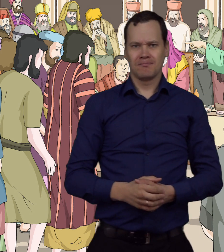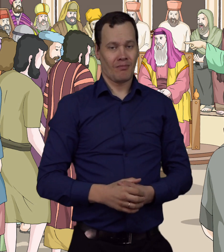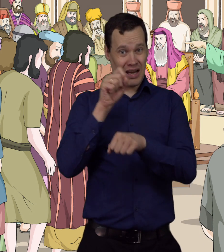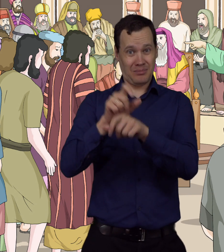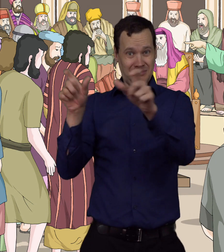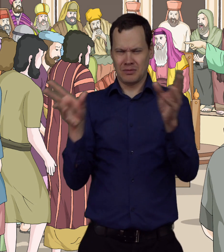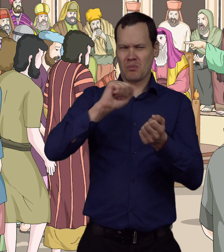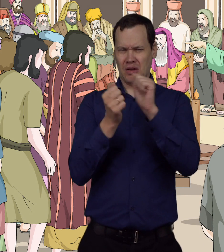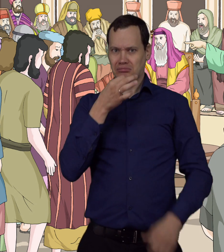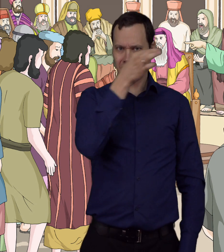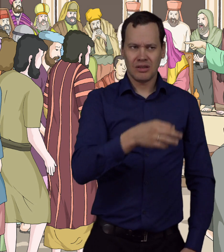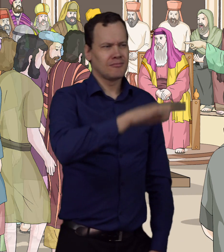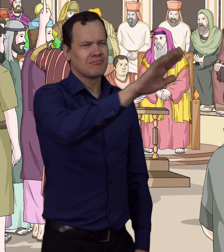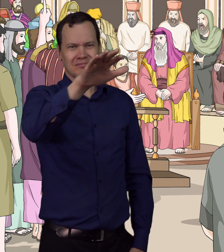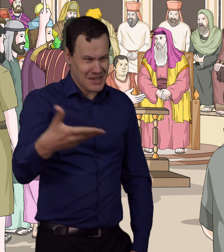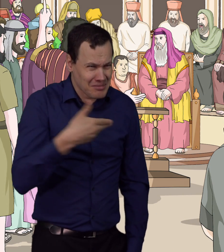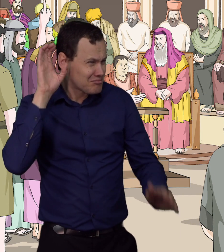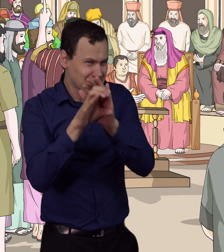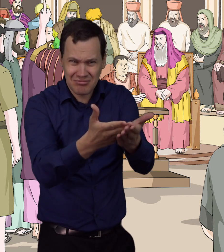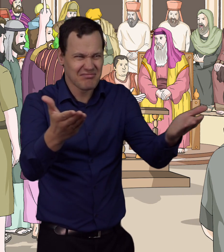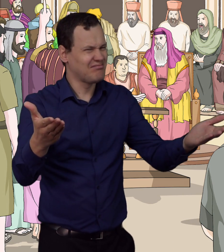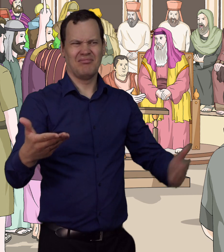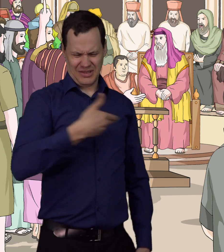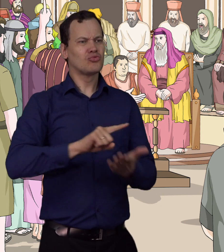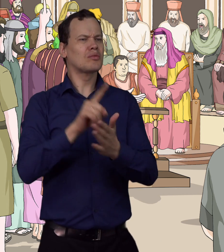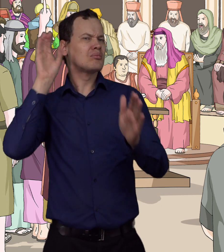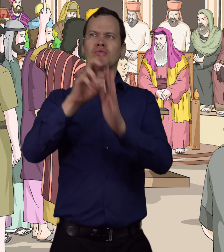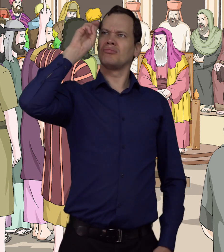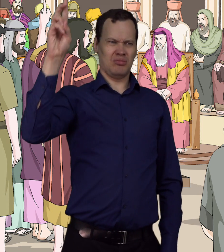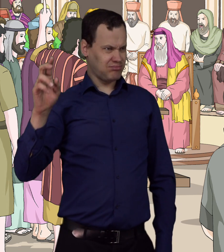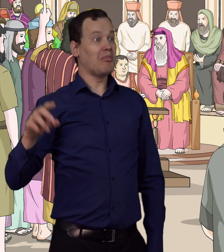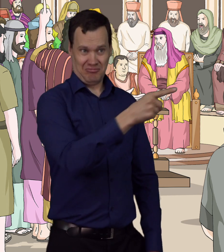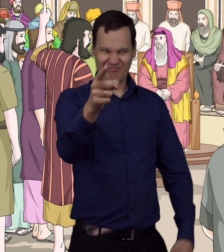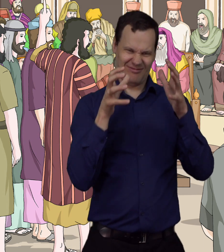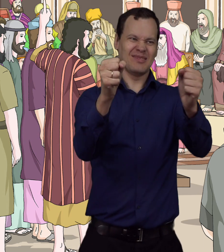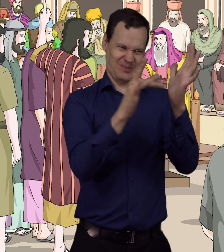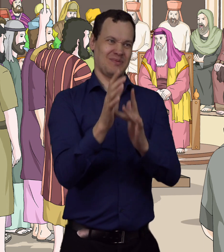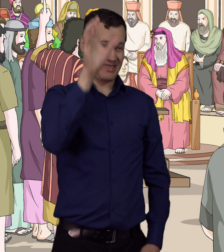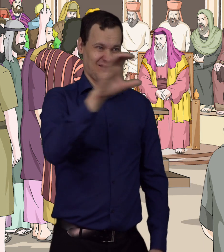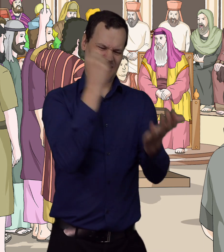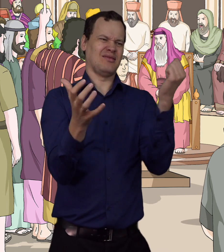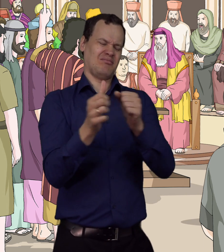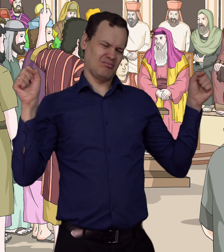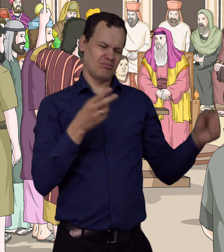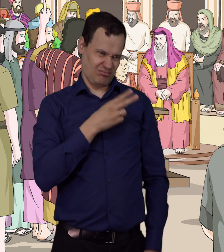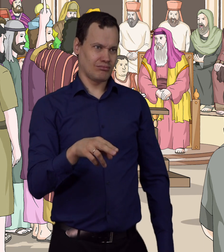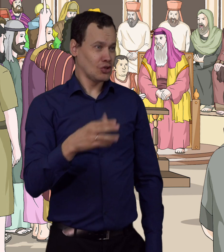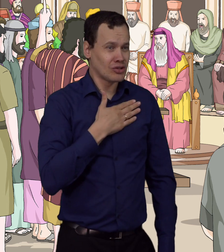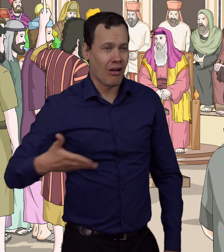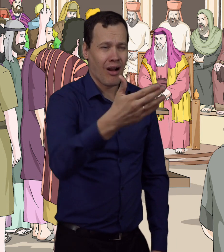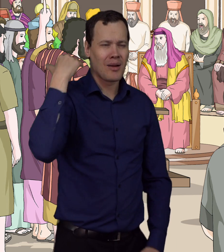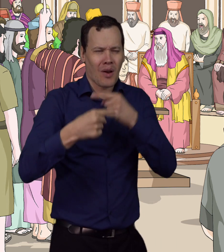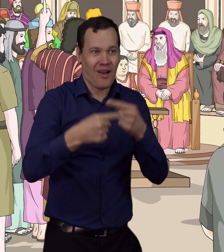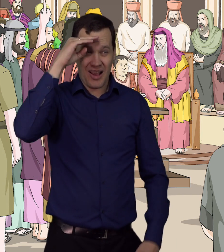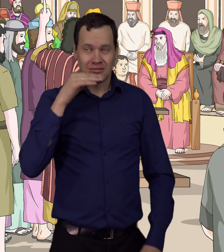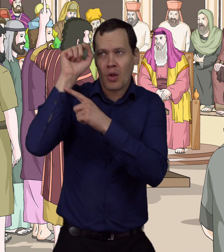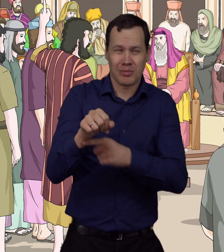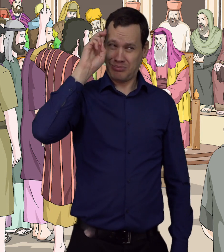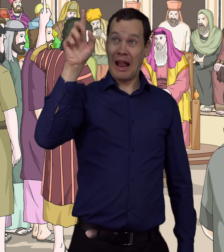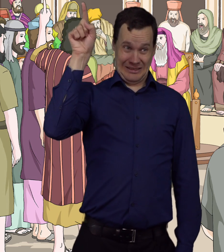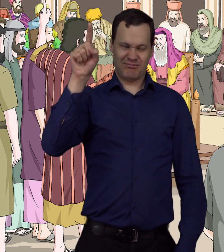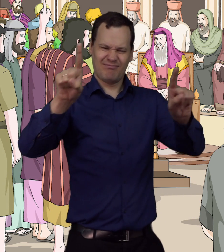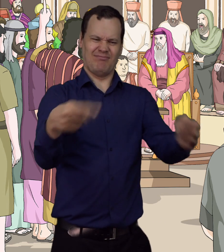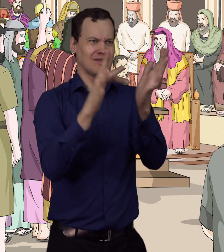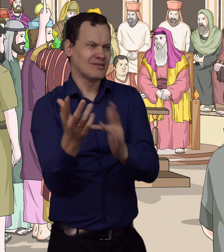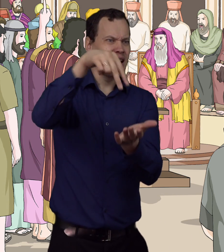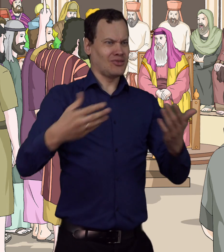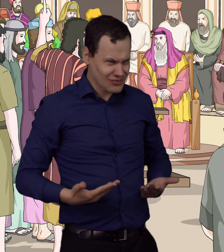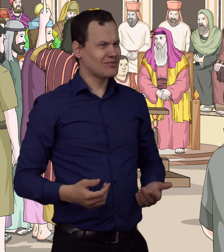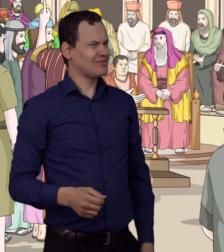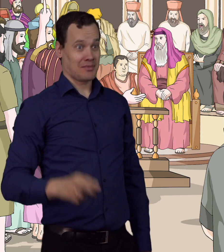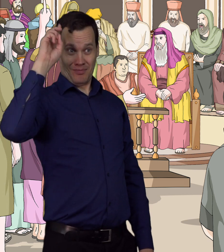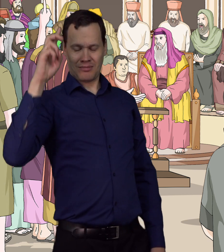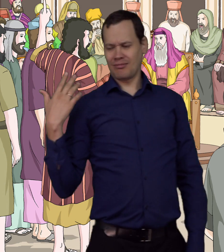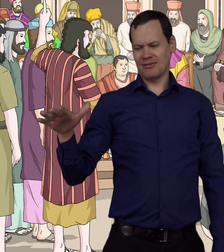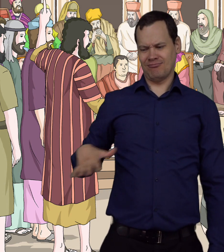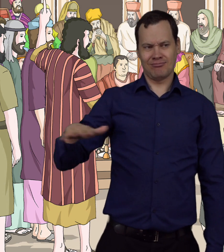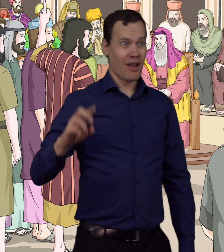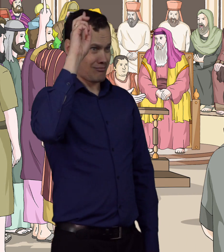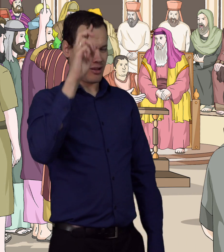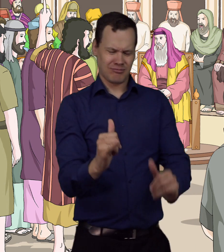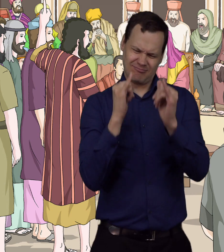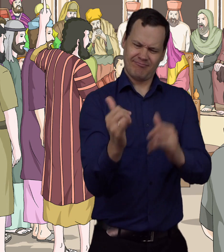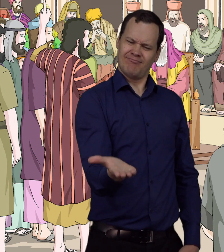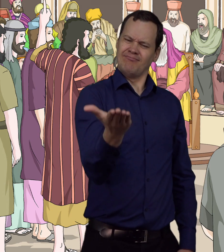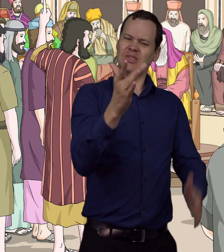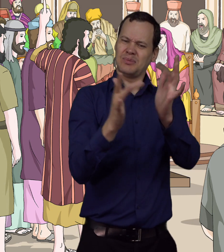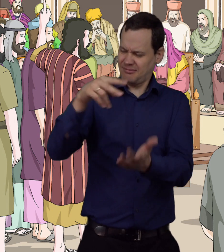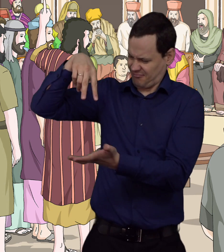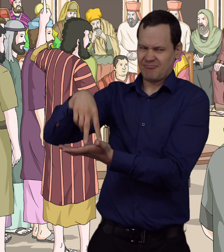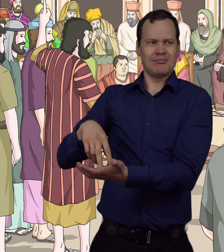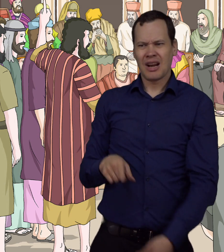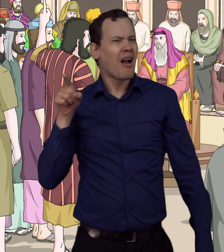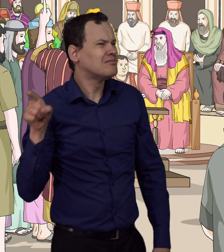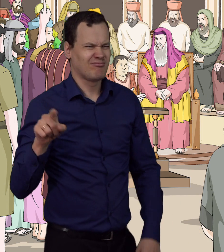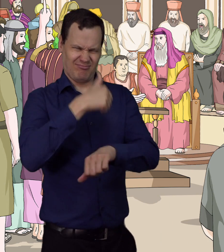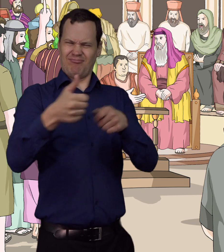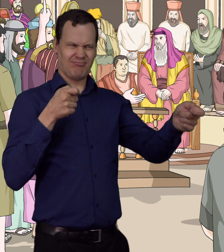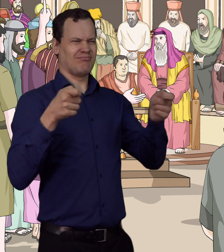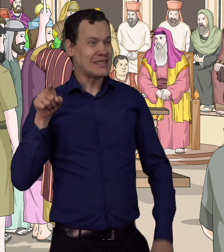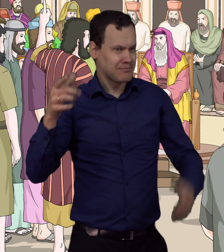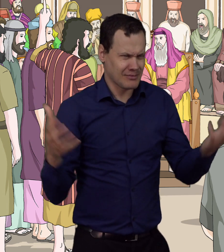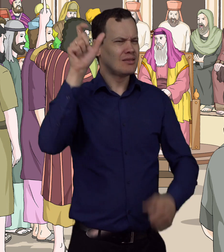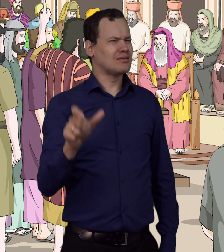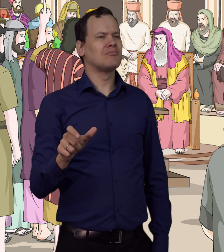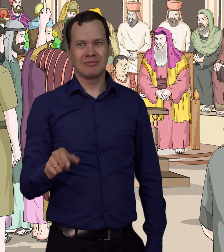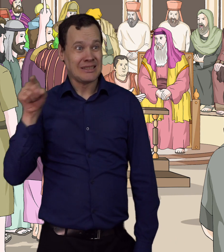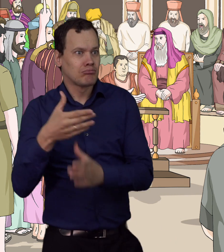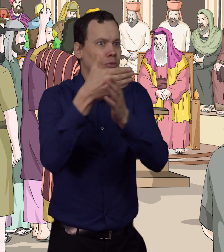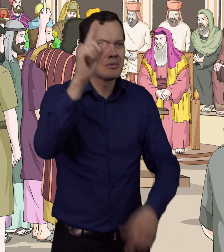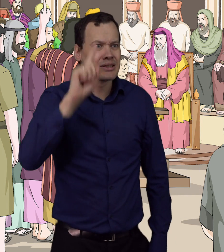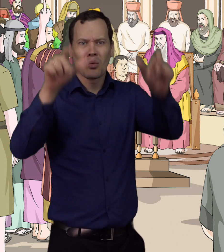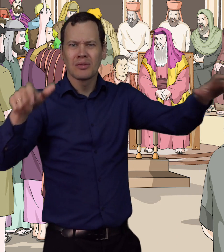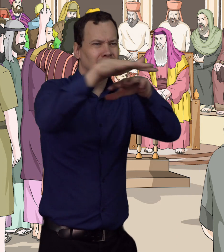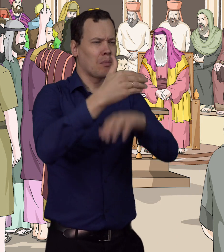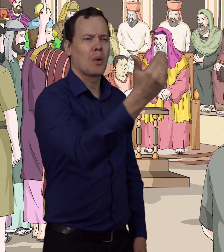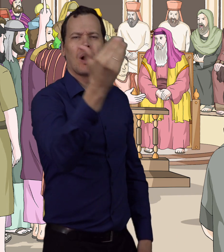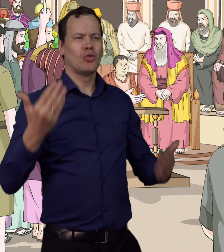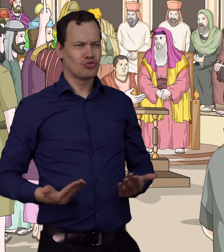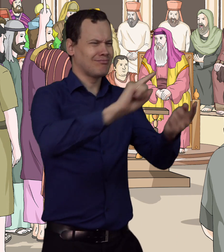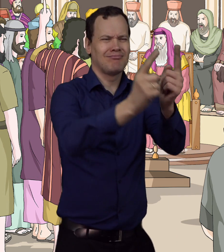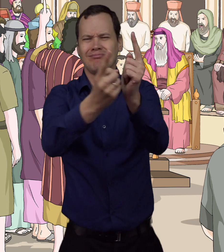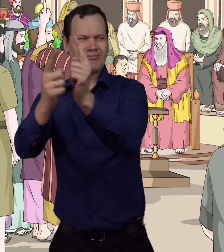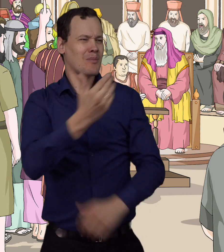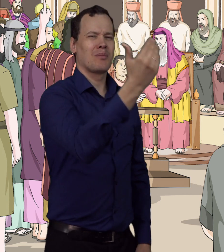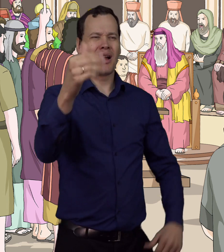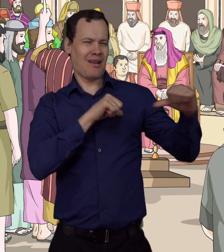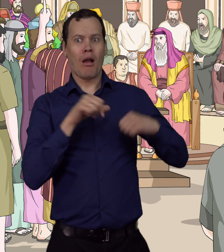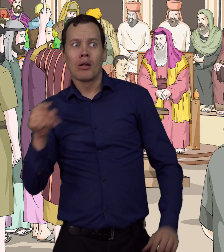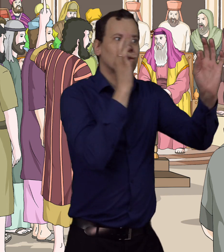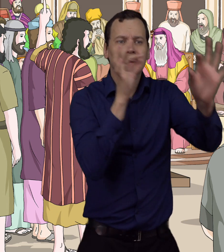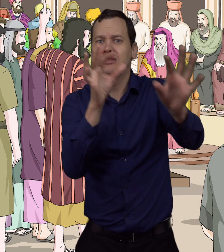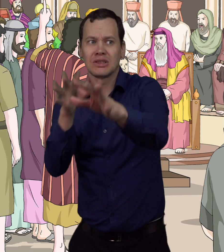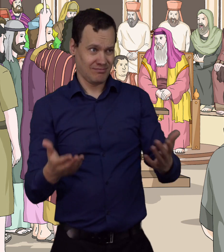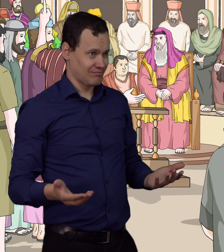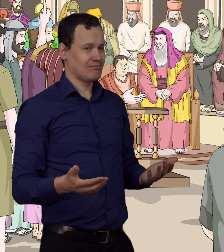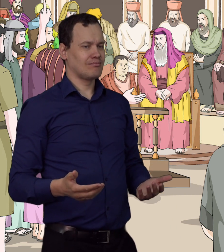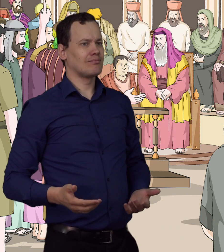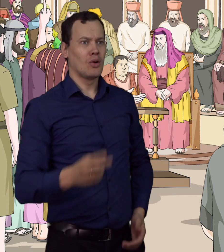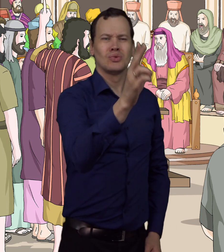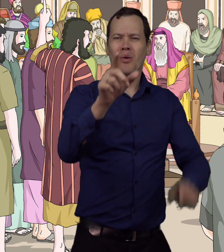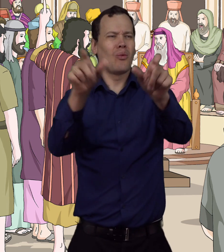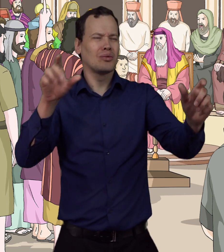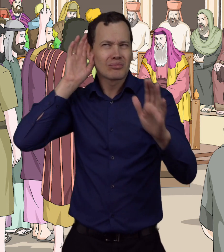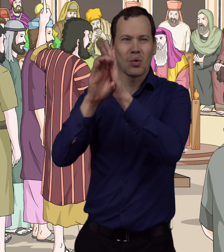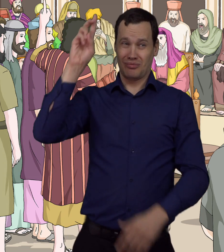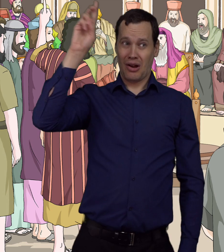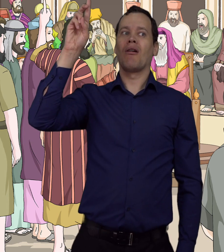But Peter and the other apostles replied, “We must obey God rather than men. The God of our fathers raised up Jesus, whom you had killed by hanging Him on a tree. God exalted Him to His right hand as Prince and Savior, in order to grant repentance and forgiveness of sins to Israel.